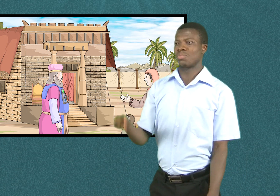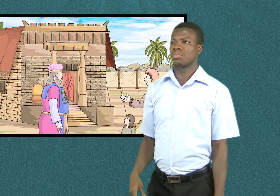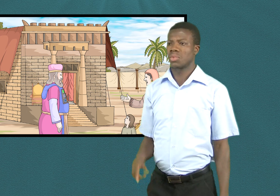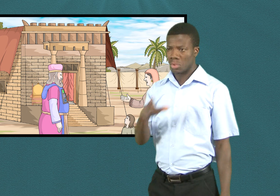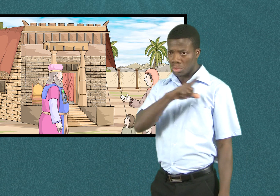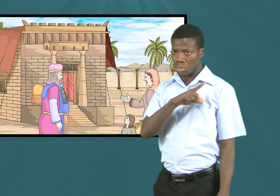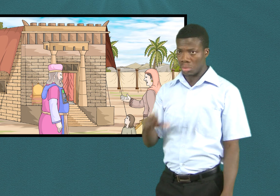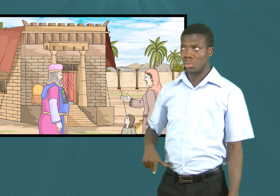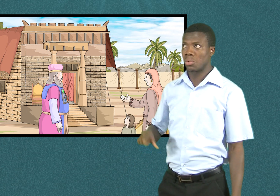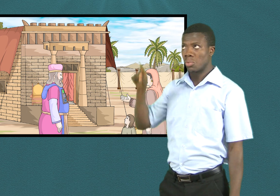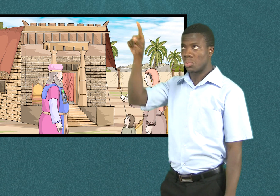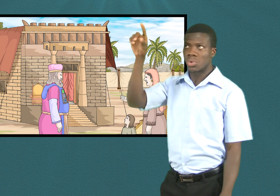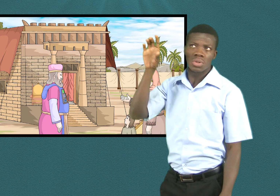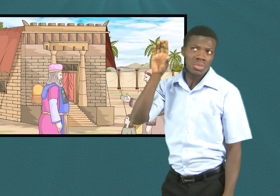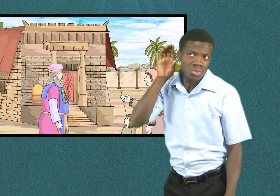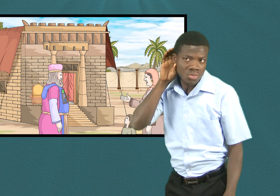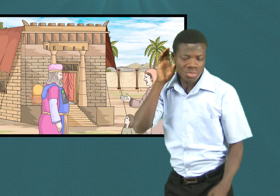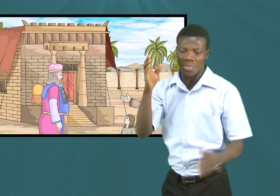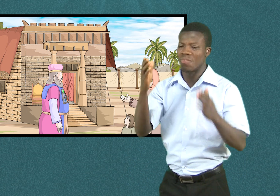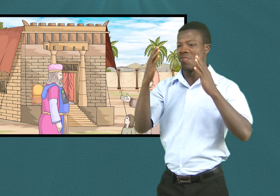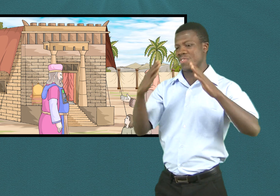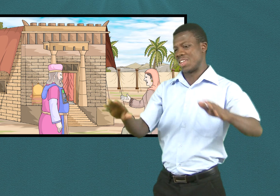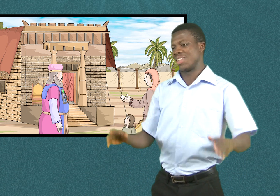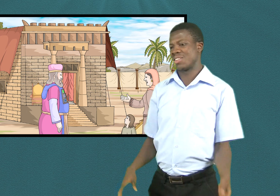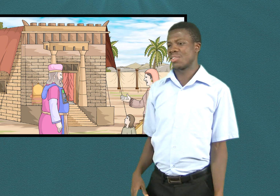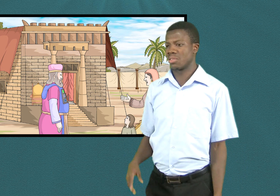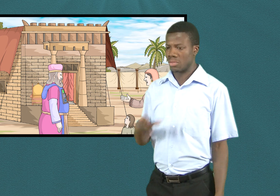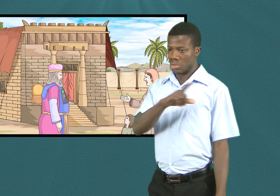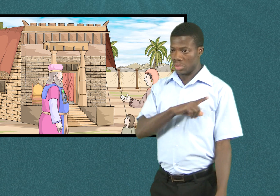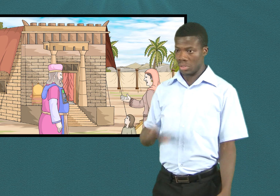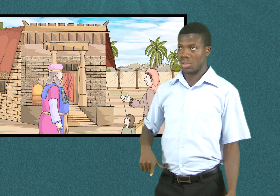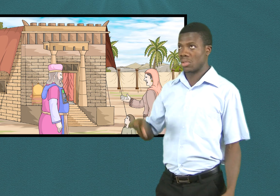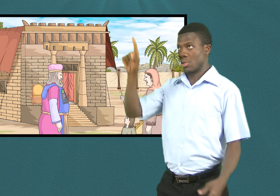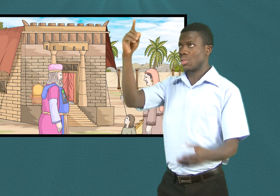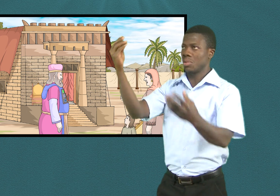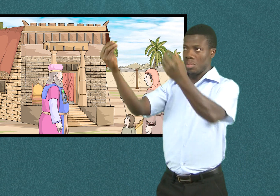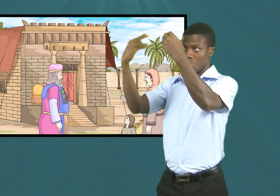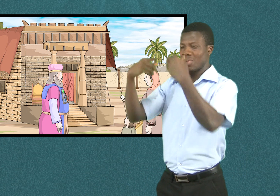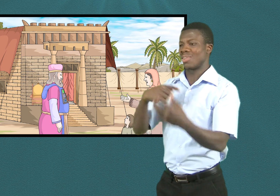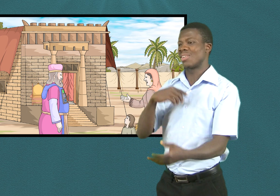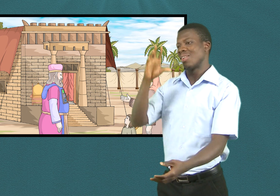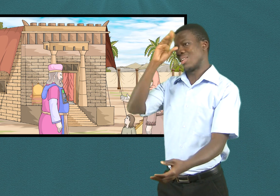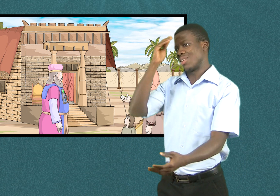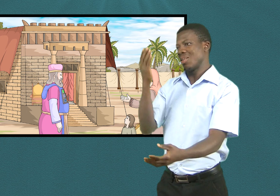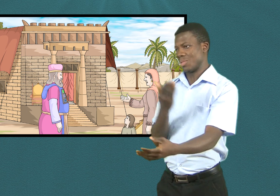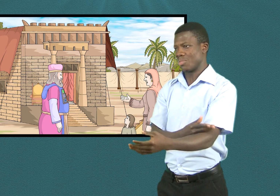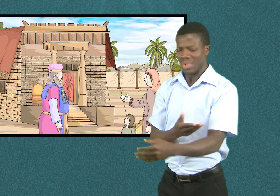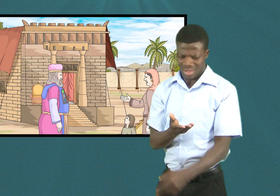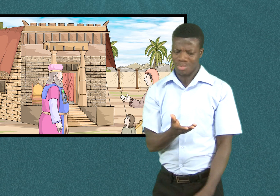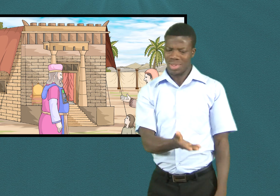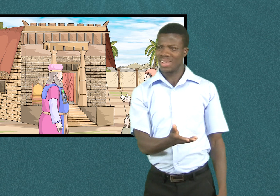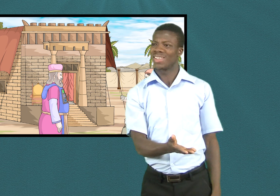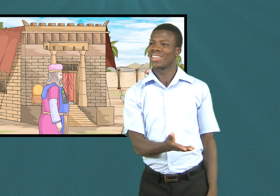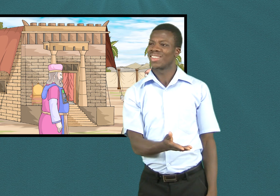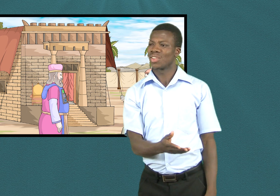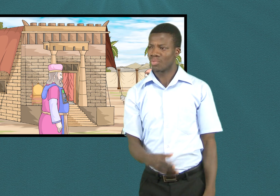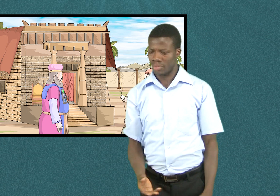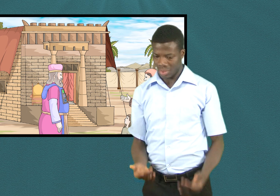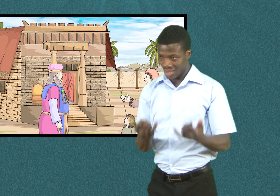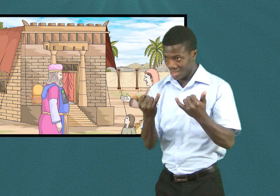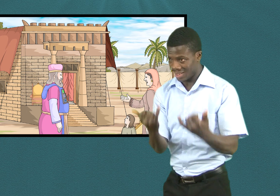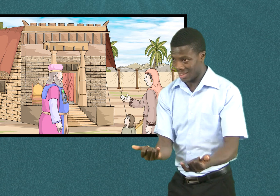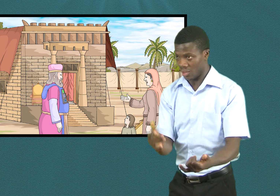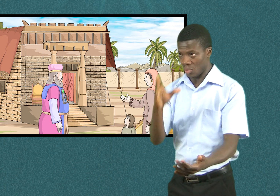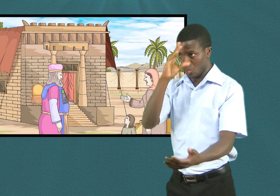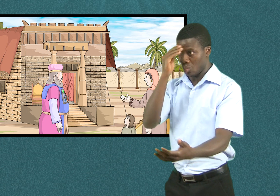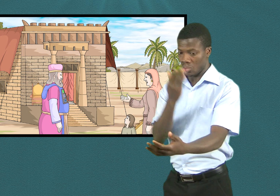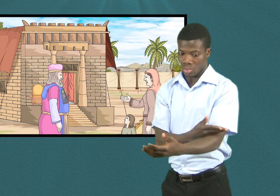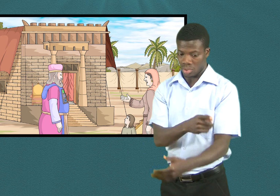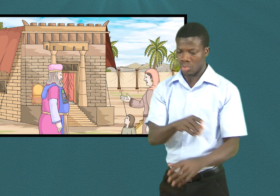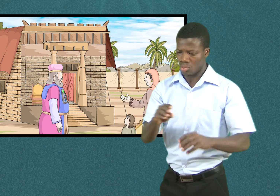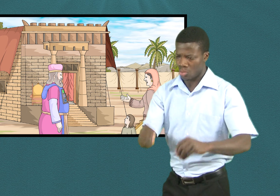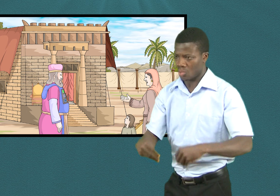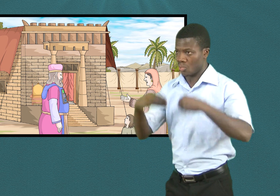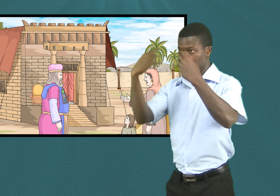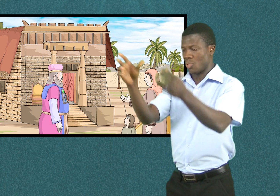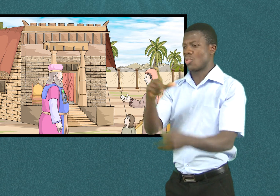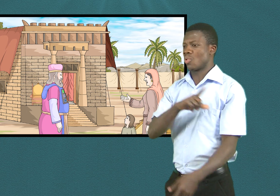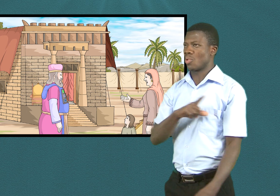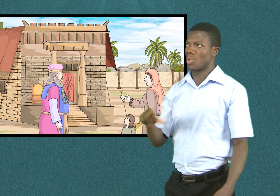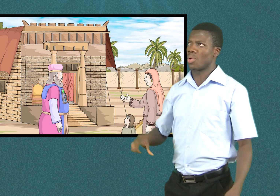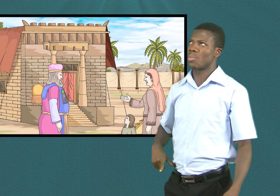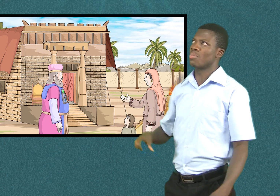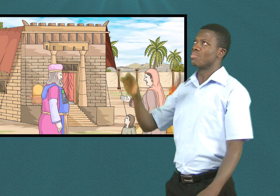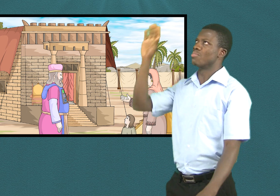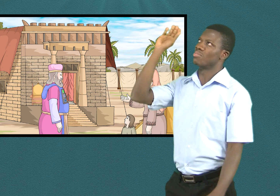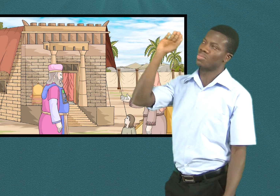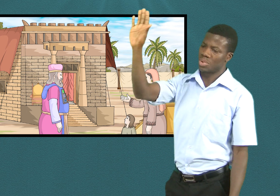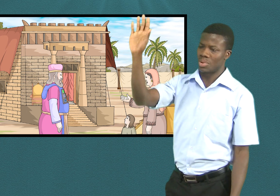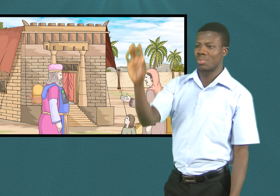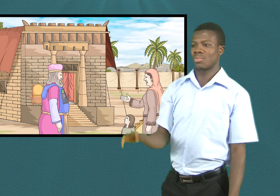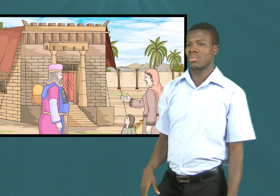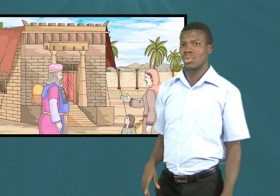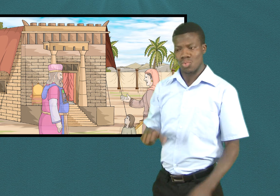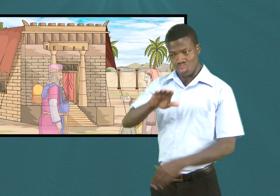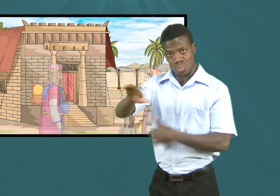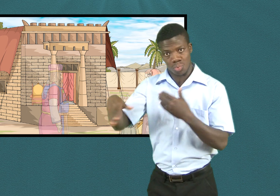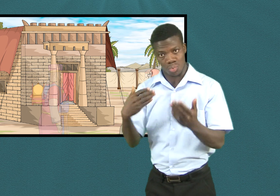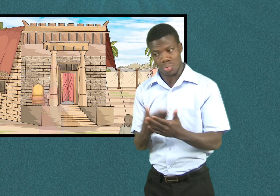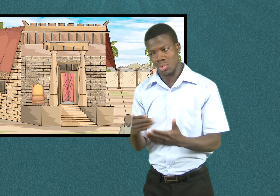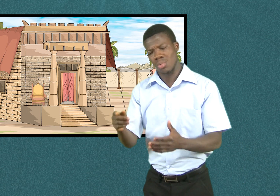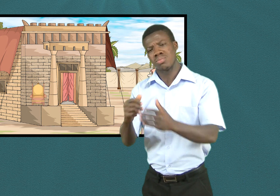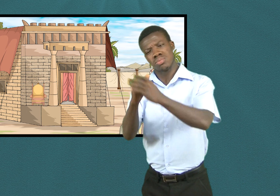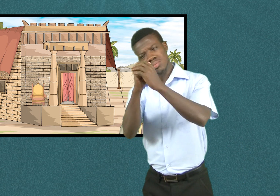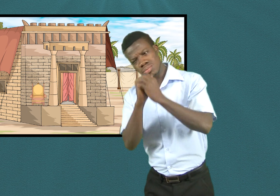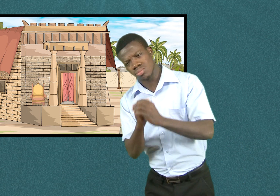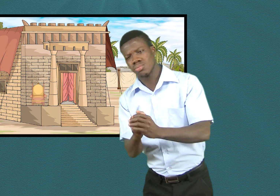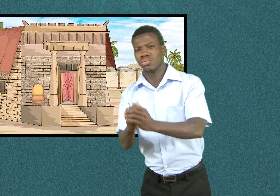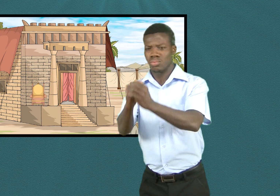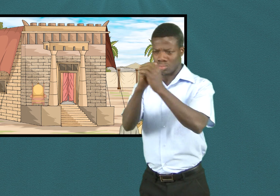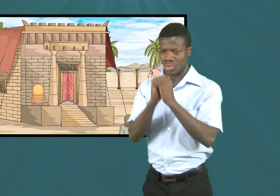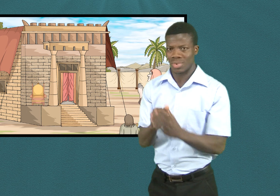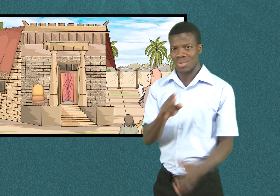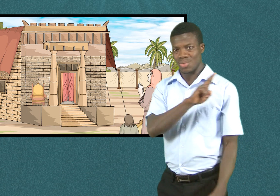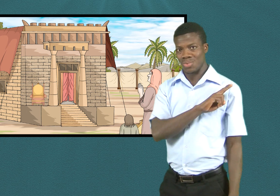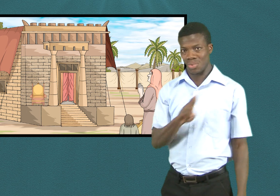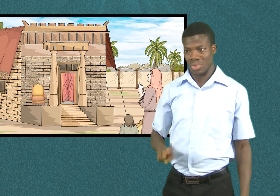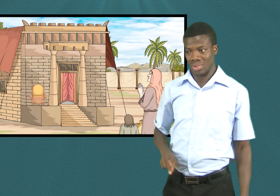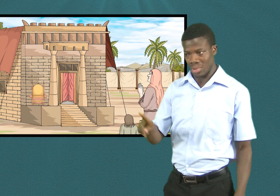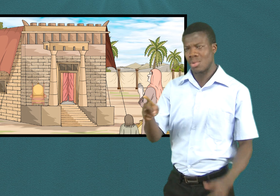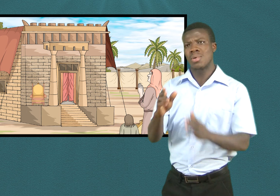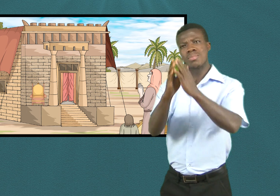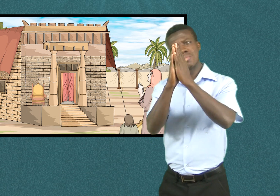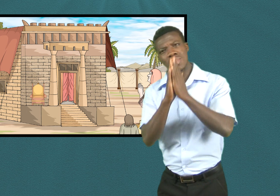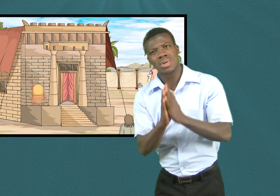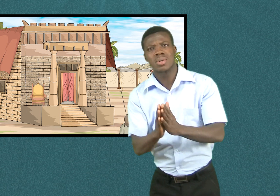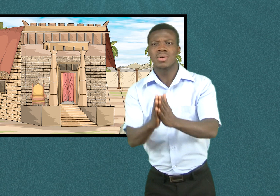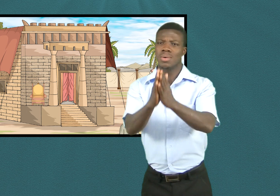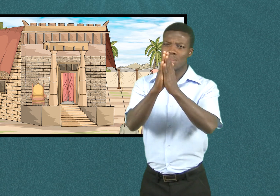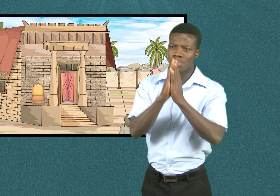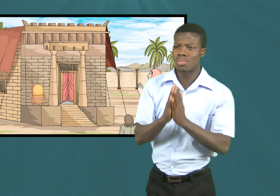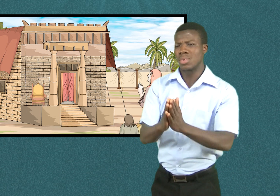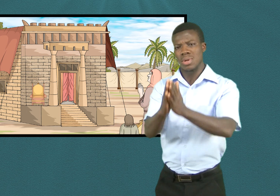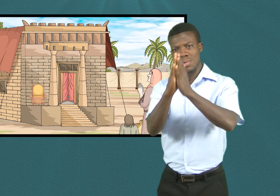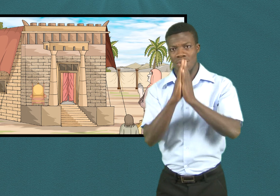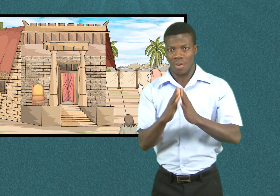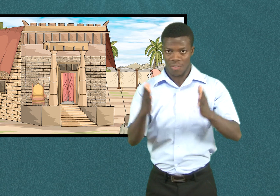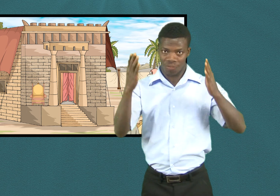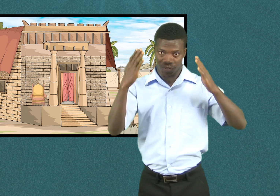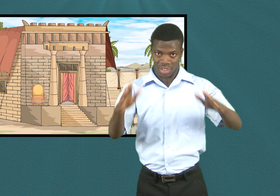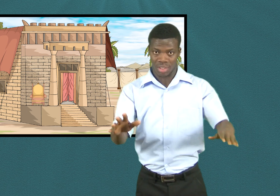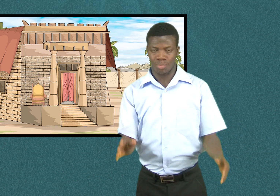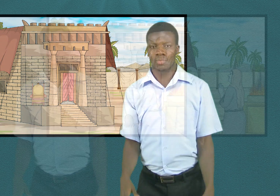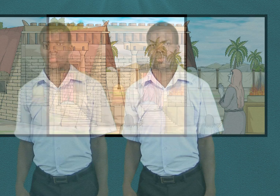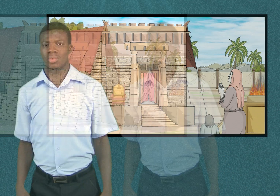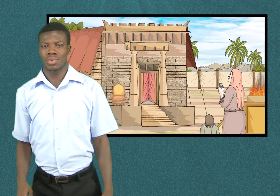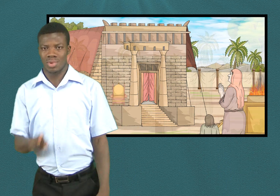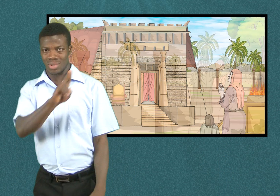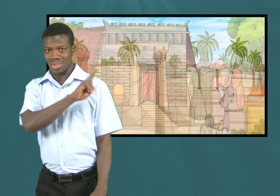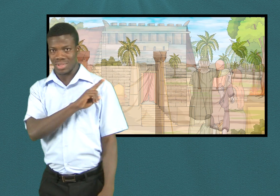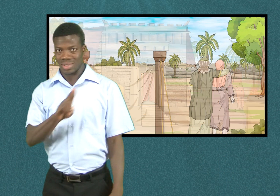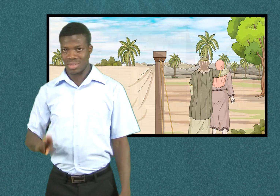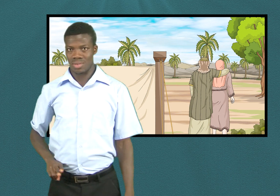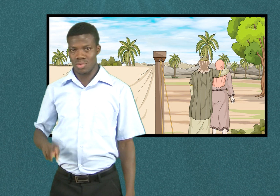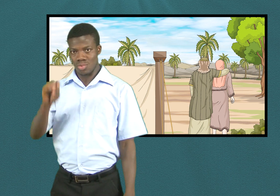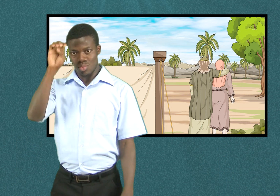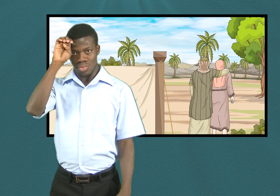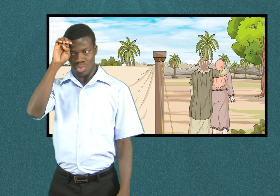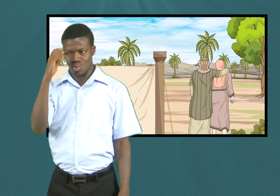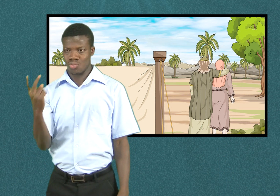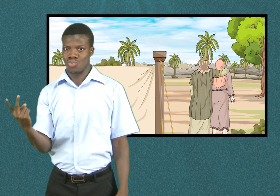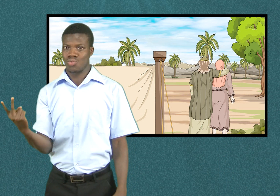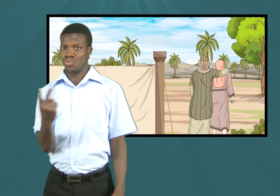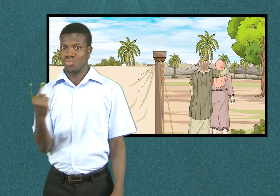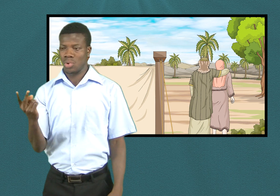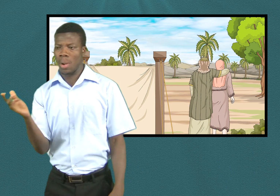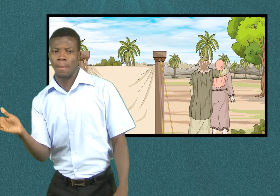So they worshiped the LORD there. At that time Hannah prayed: “My heart rejoices in the LORD in whom my horn is exalted. My mouth speaks boldly against my enemies, for I rejoice in Your salvation.